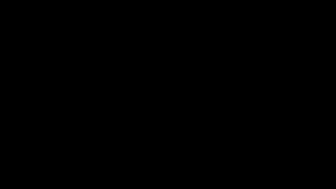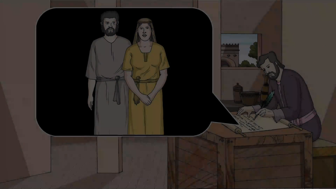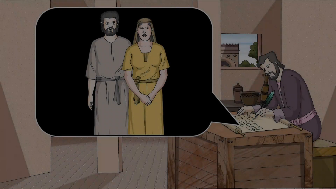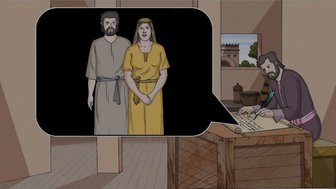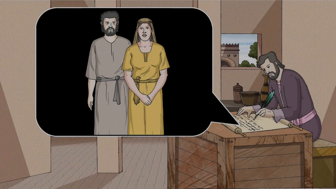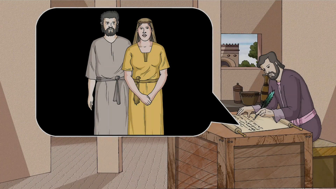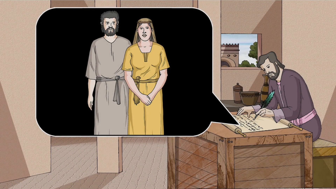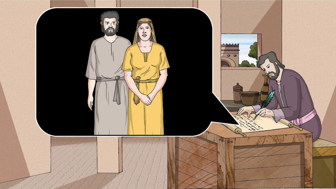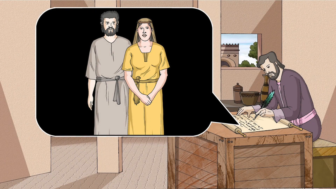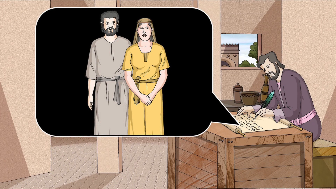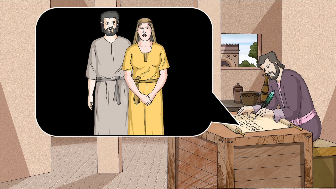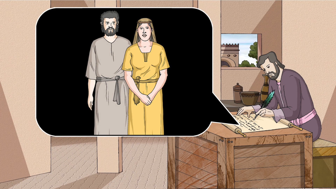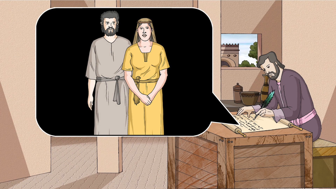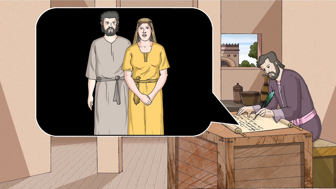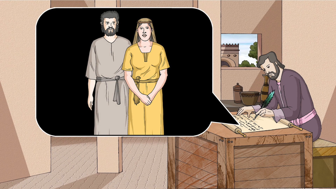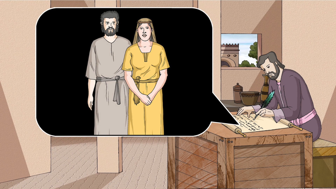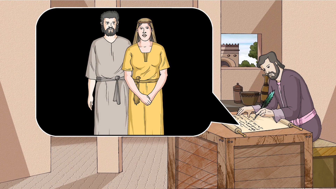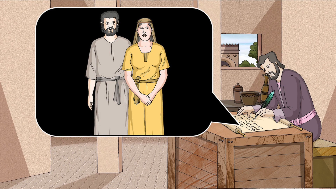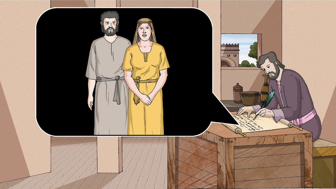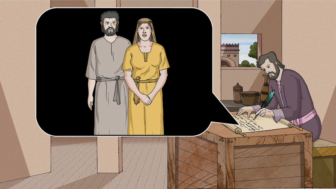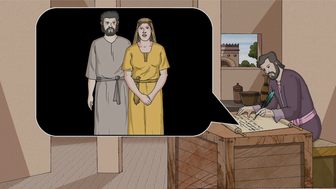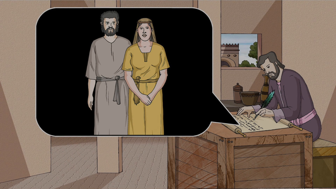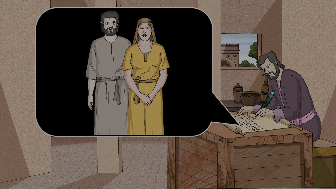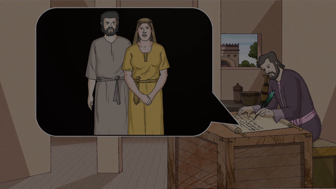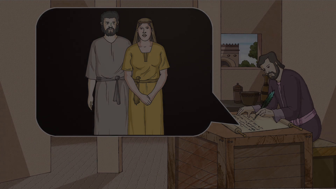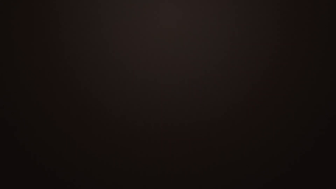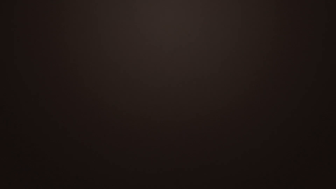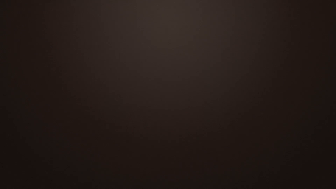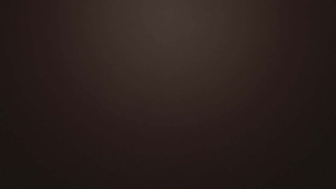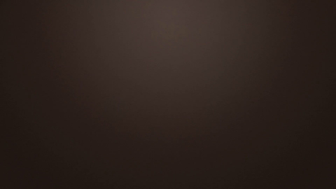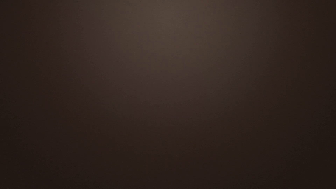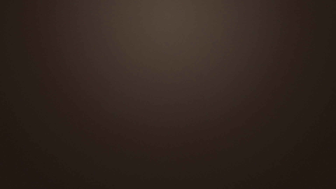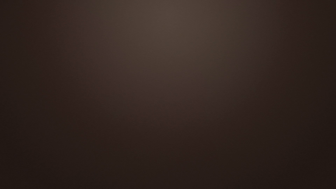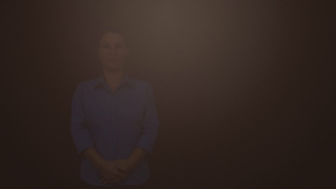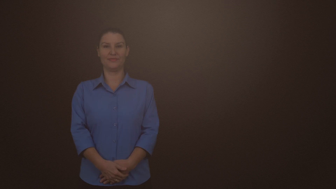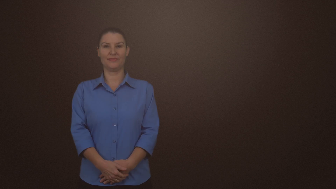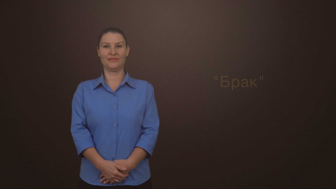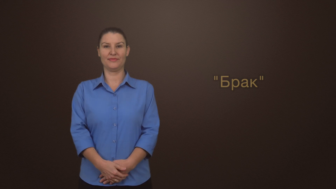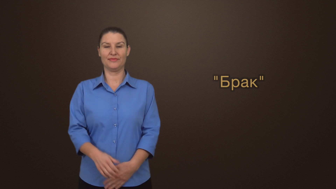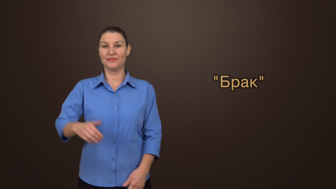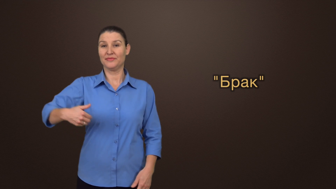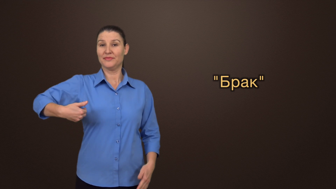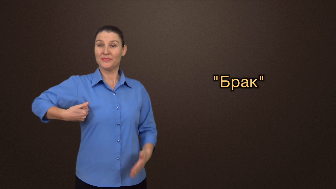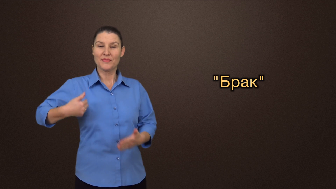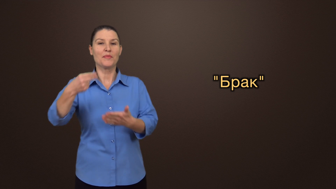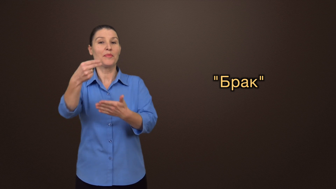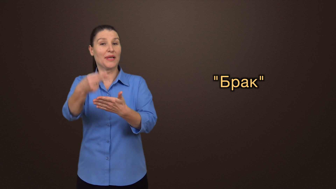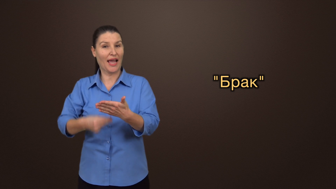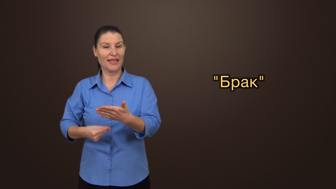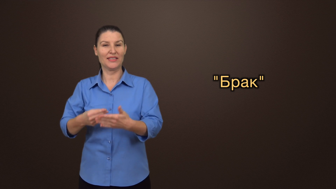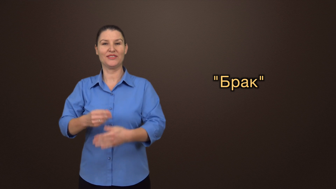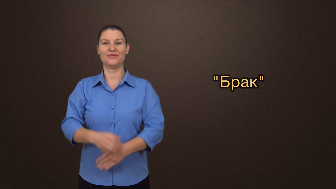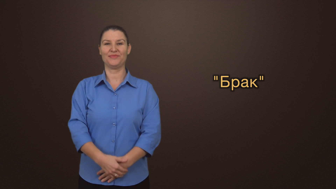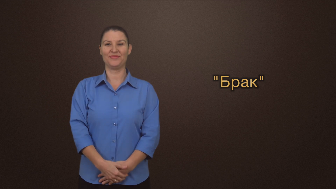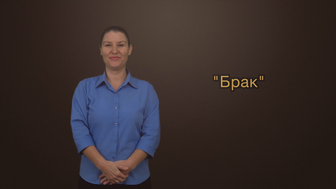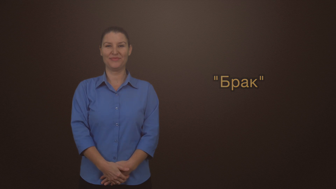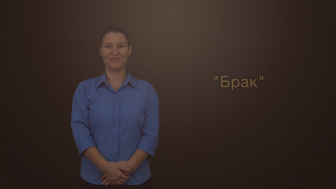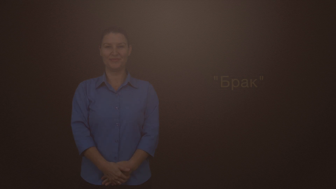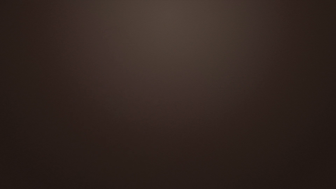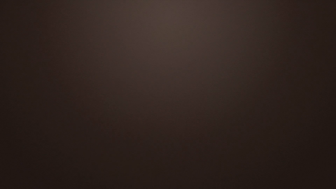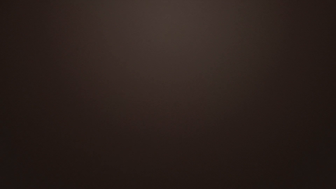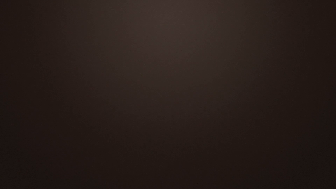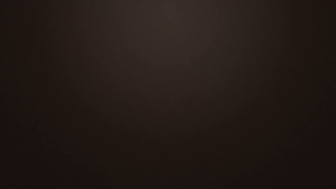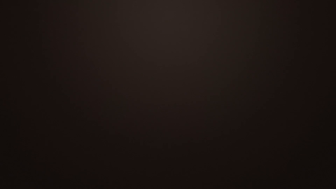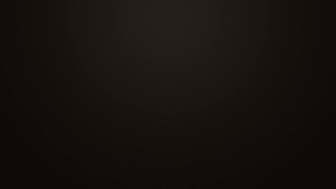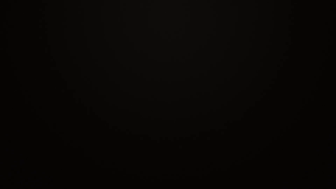Paul teaches about marriage